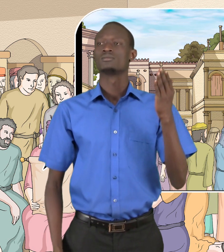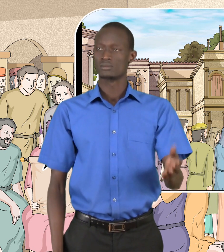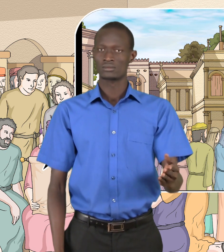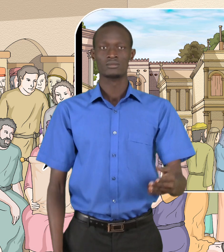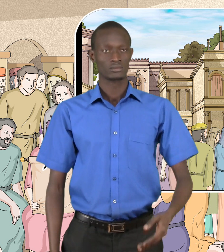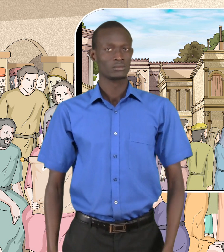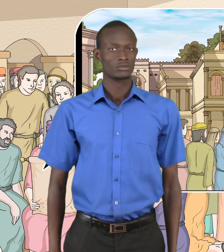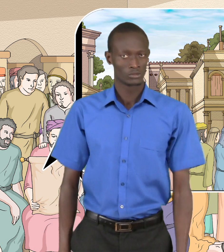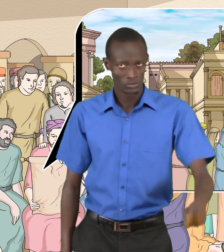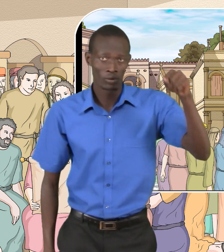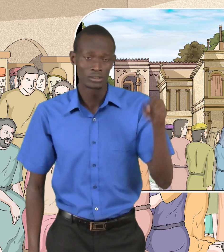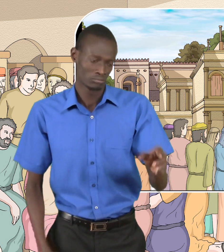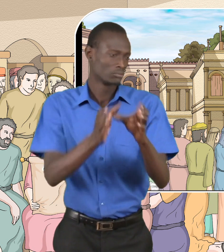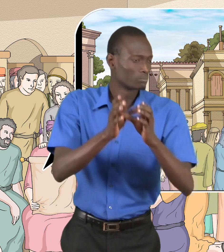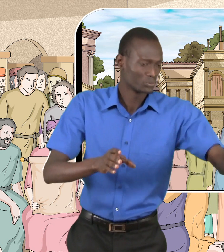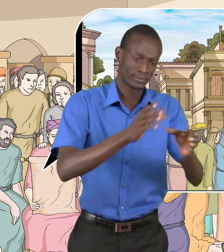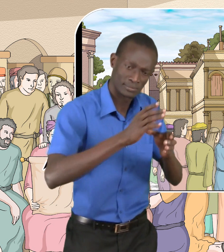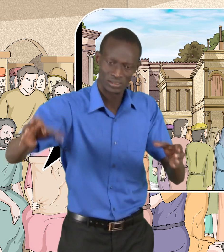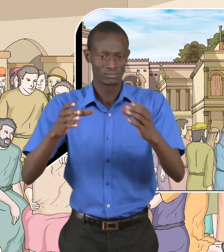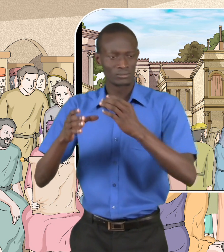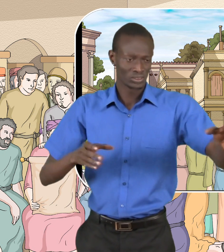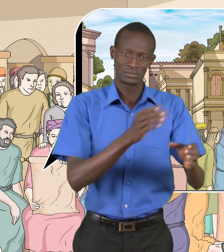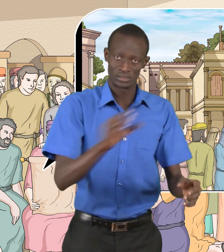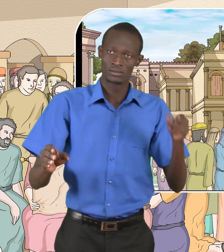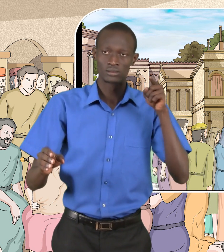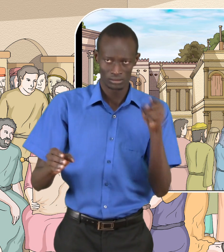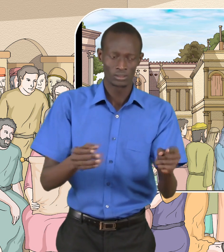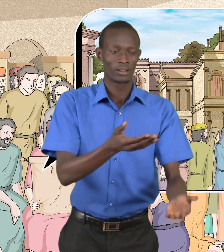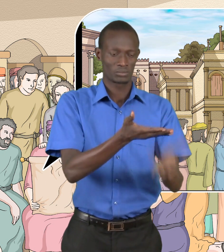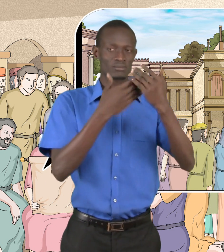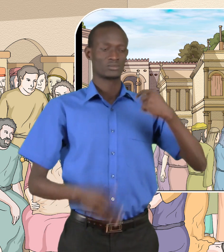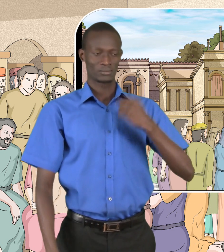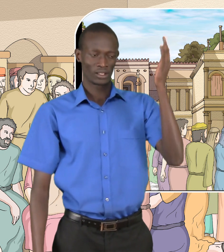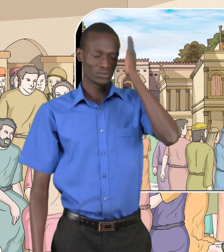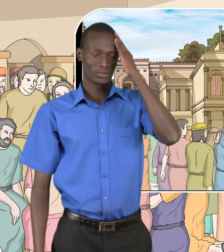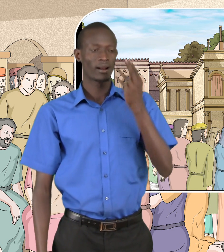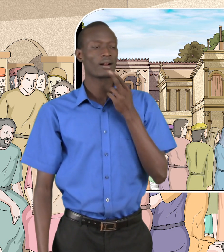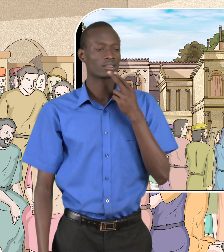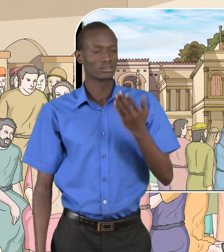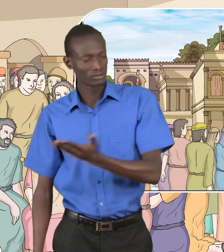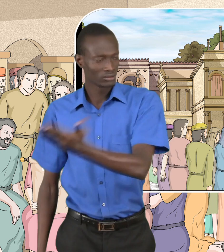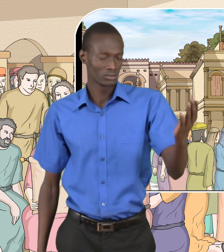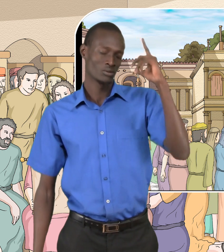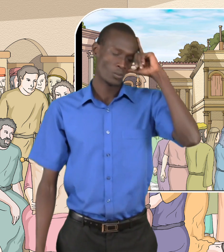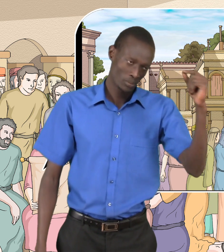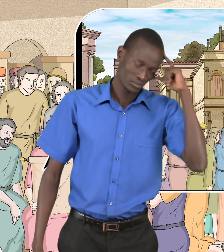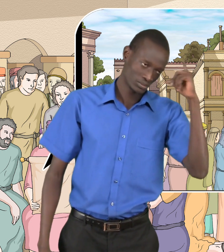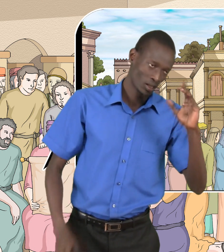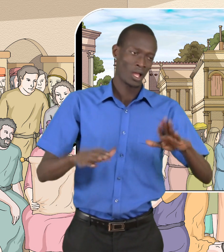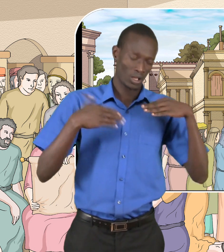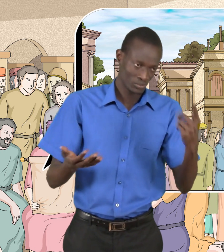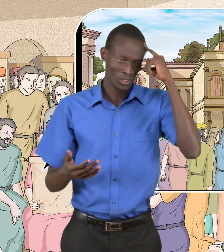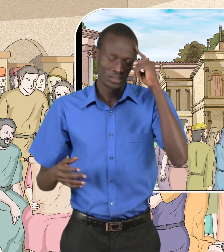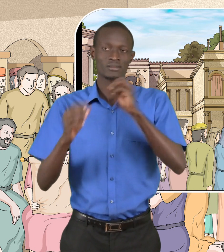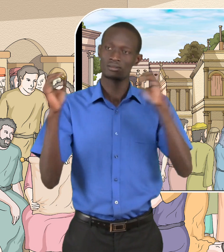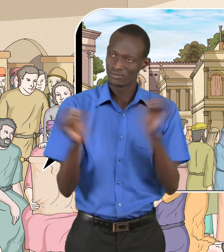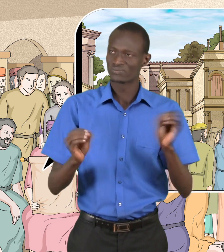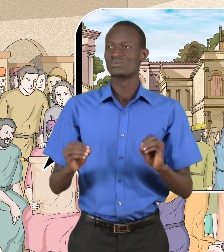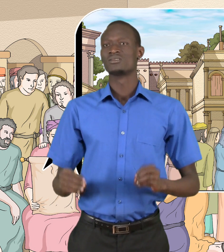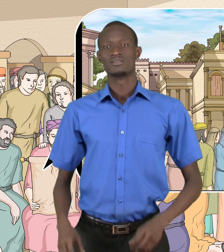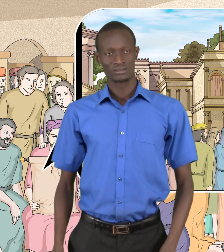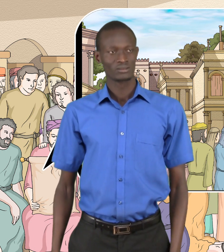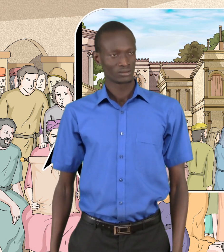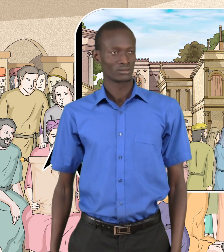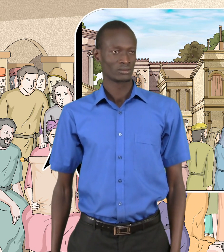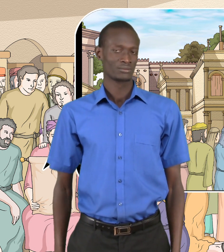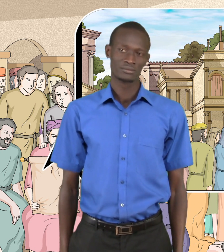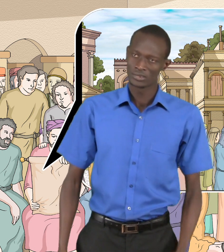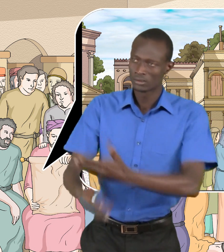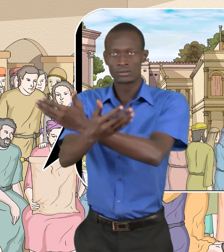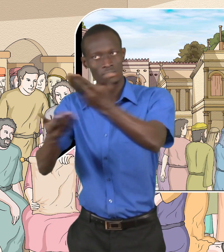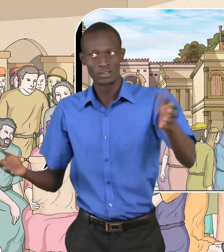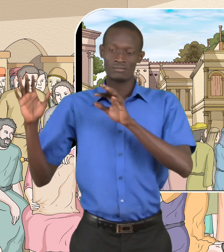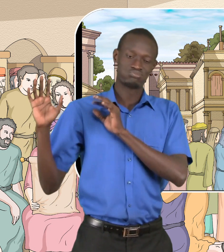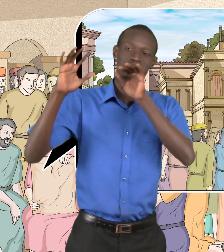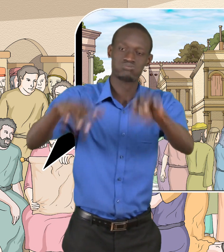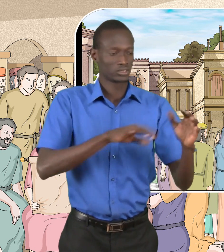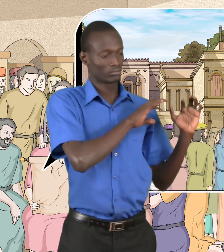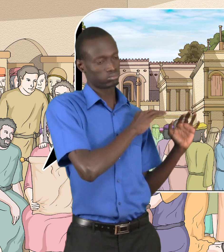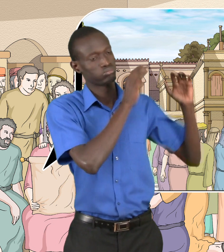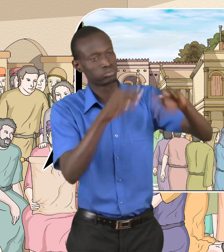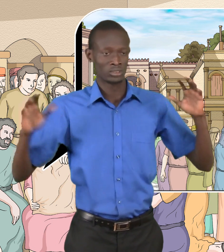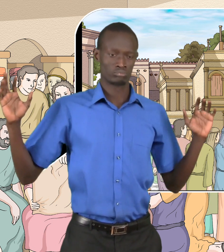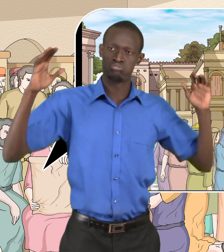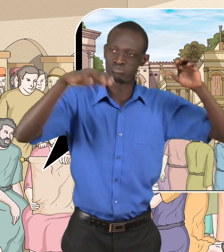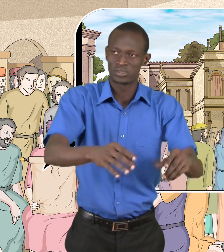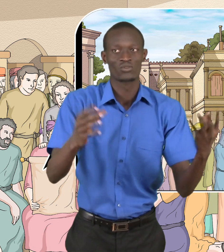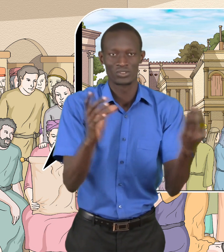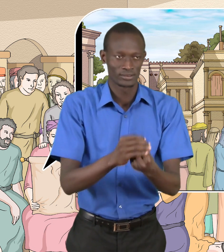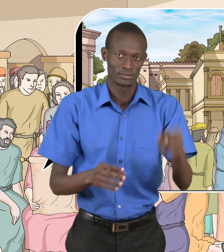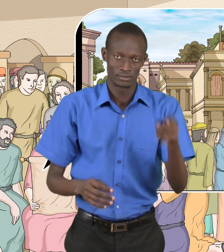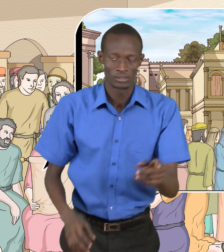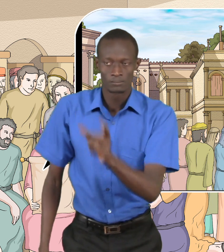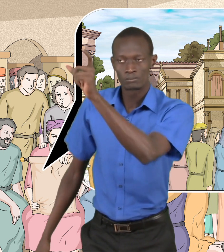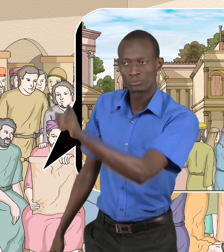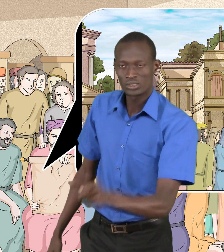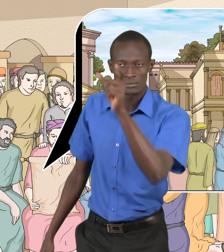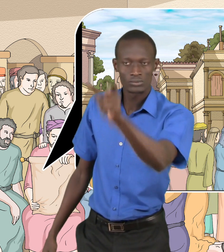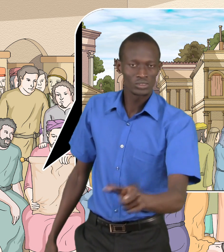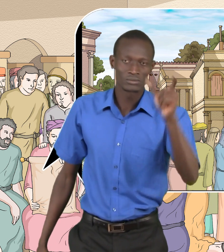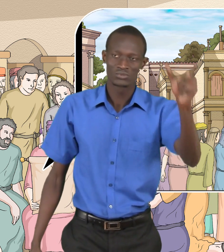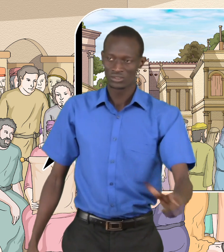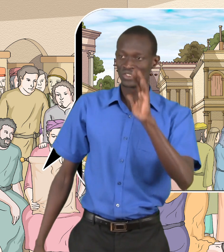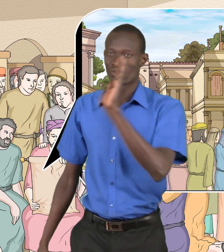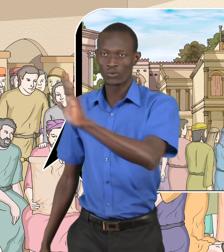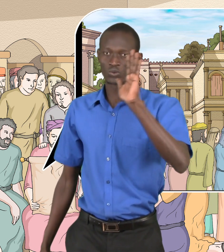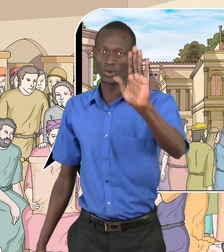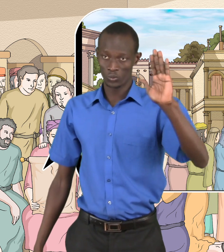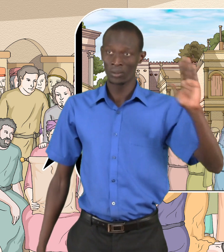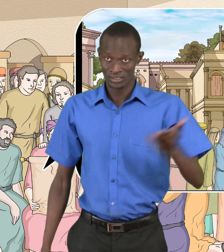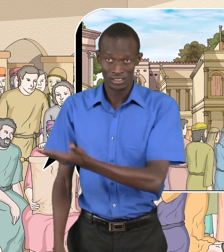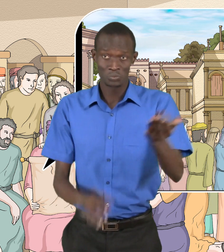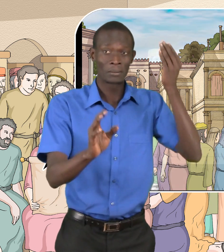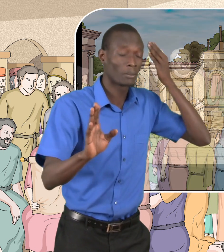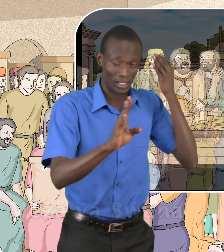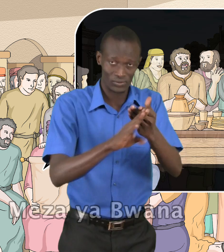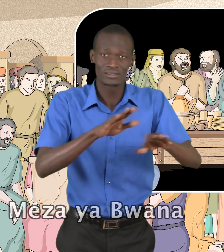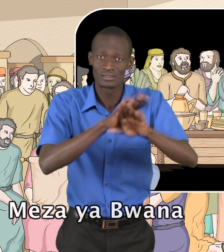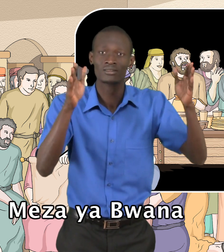And indeed, there must be differences among you to show which of you are approved.